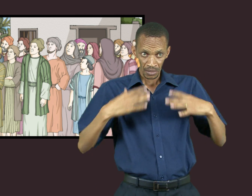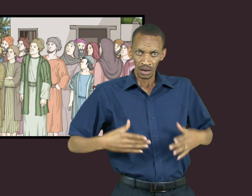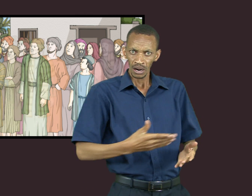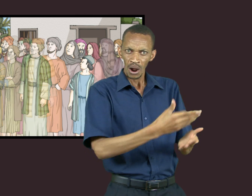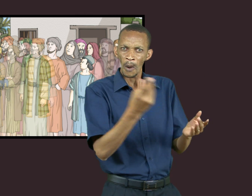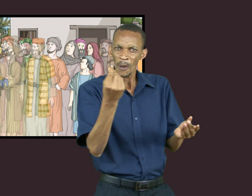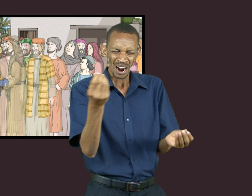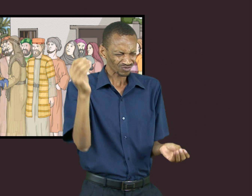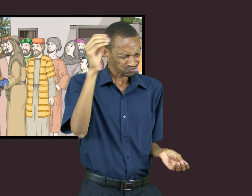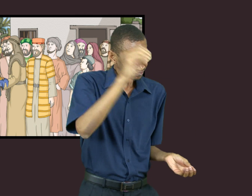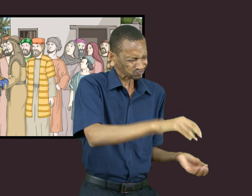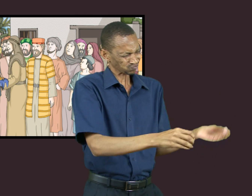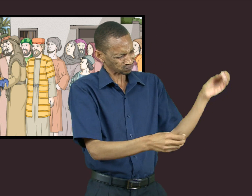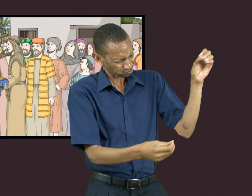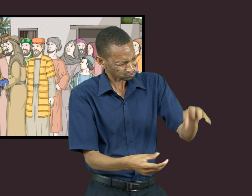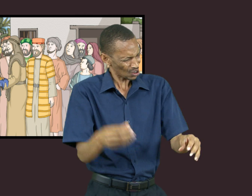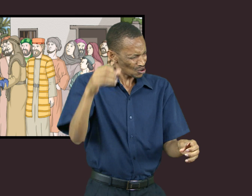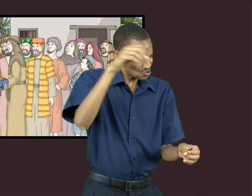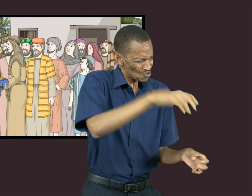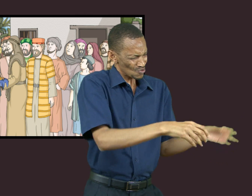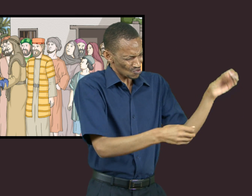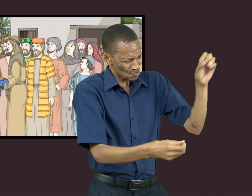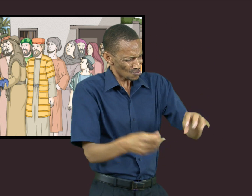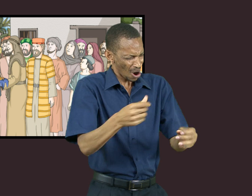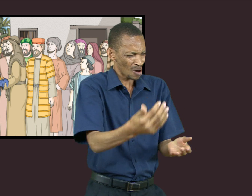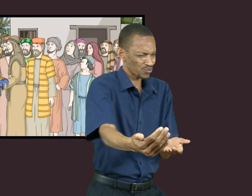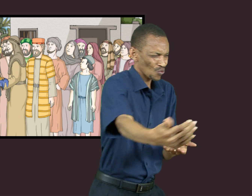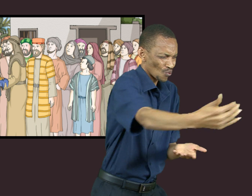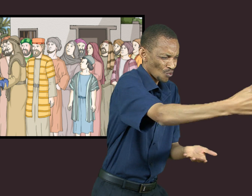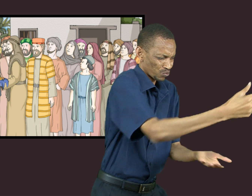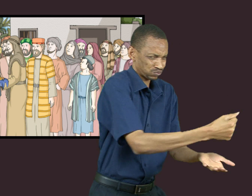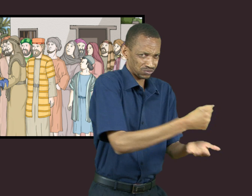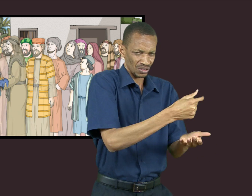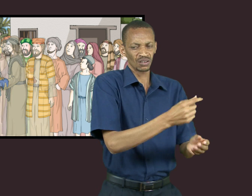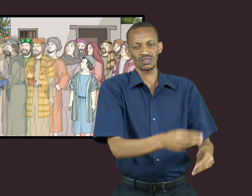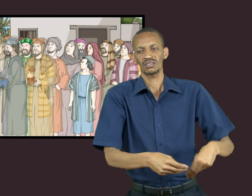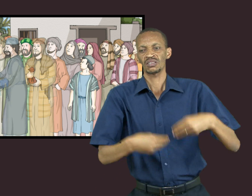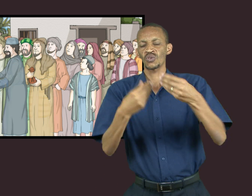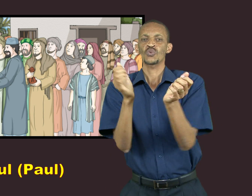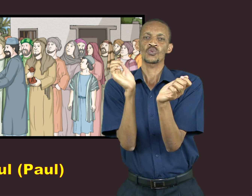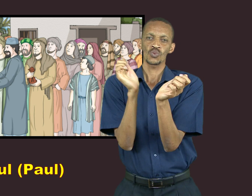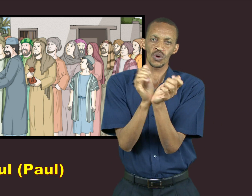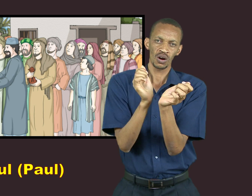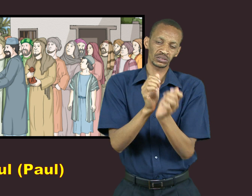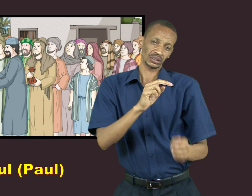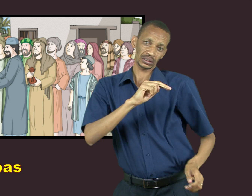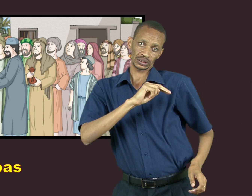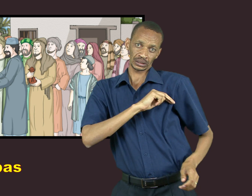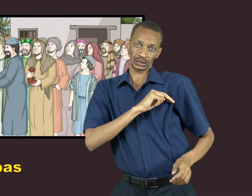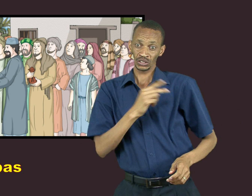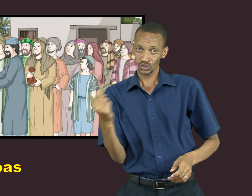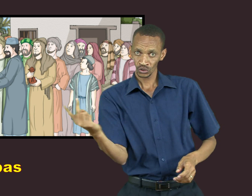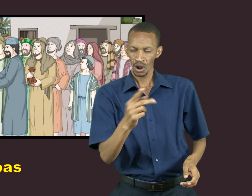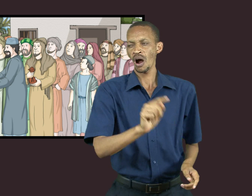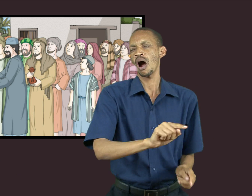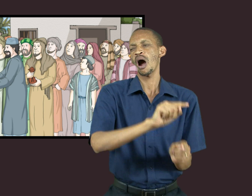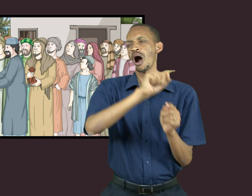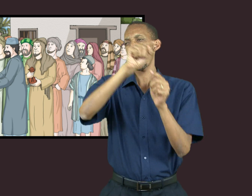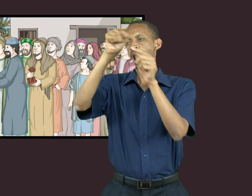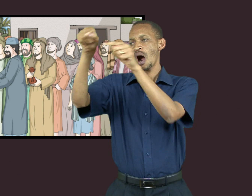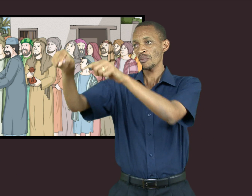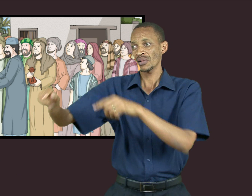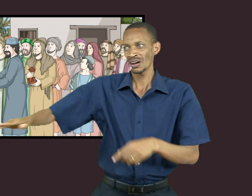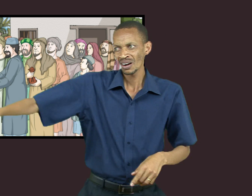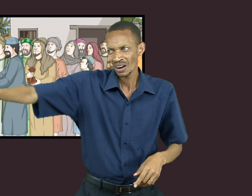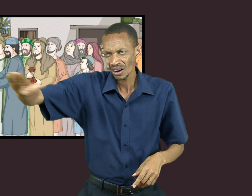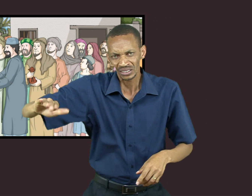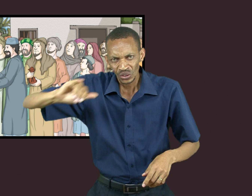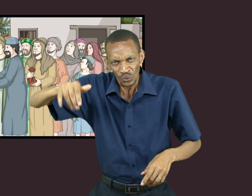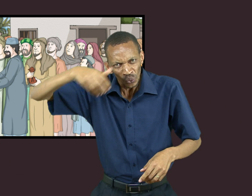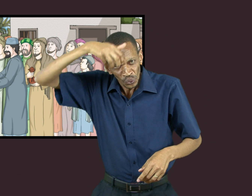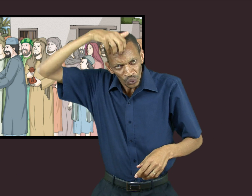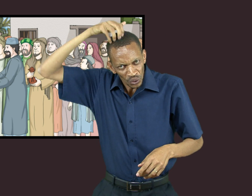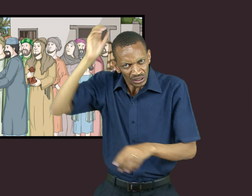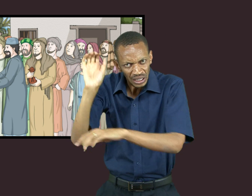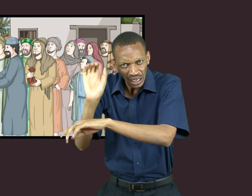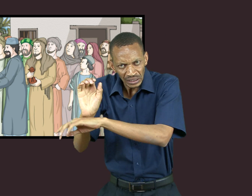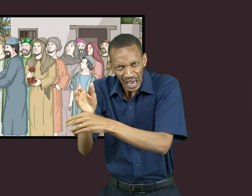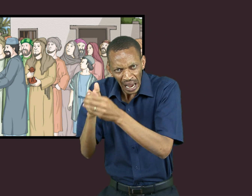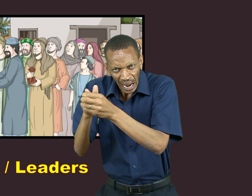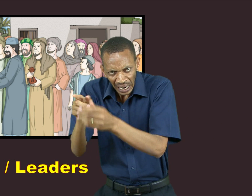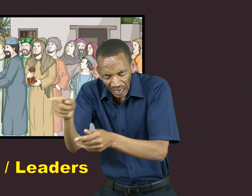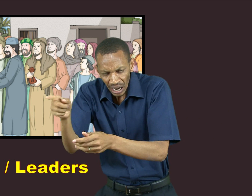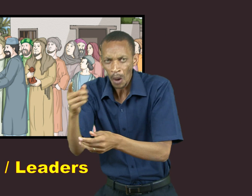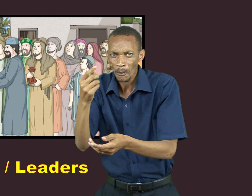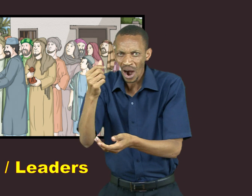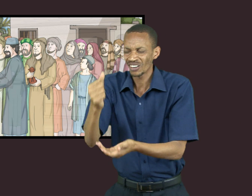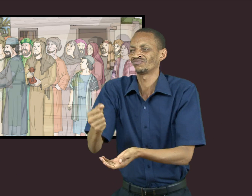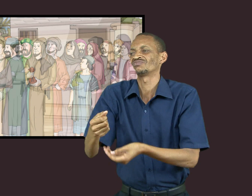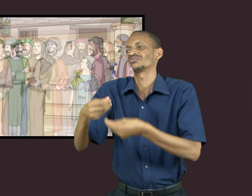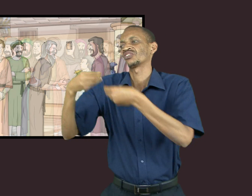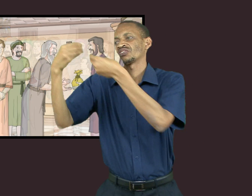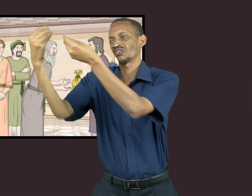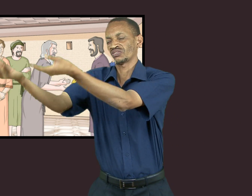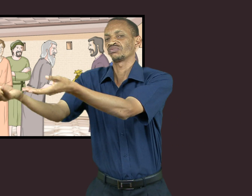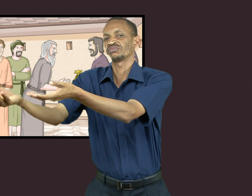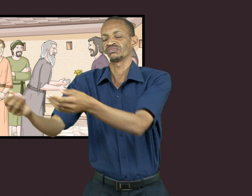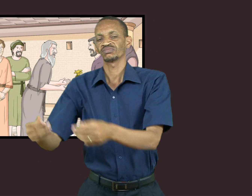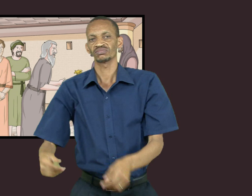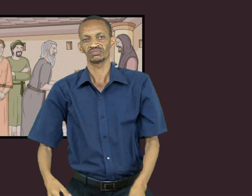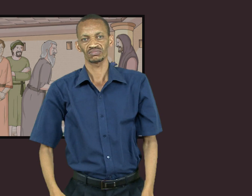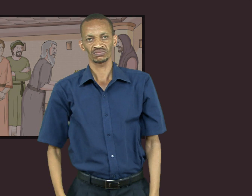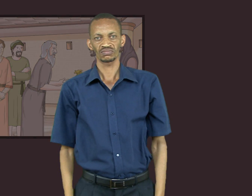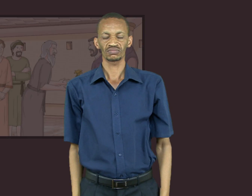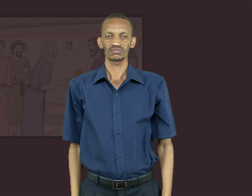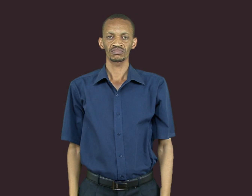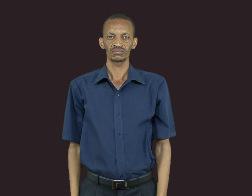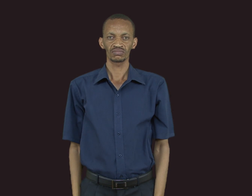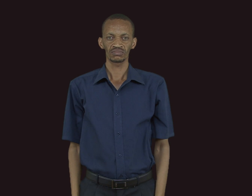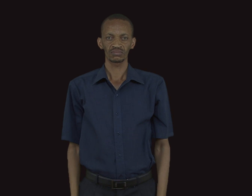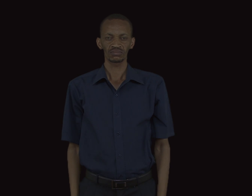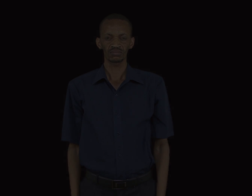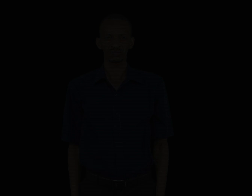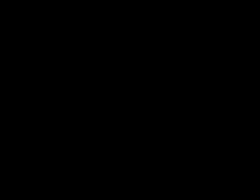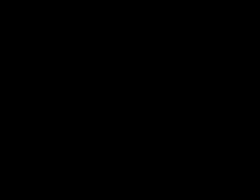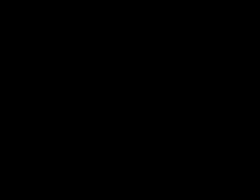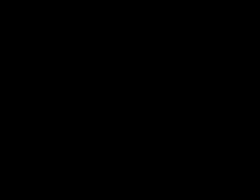This they did, sending their gifts to the elders with Barnabas and Saul.